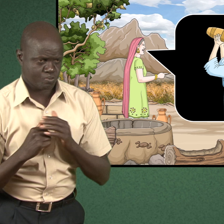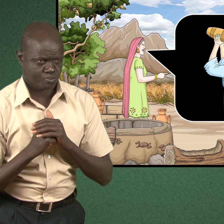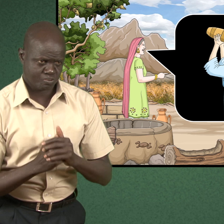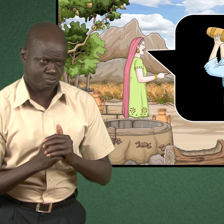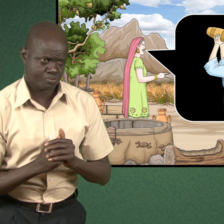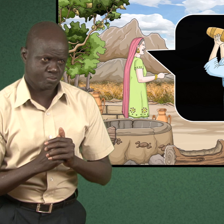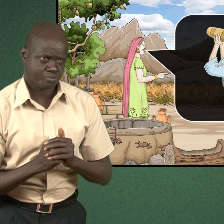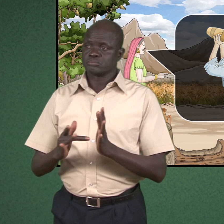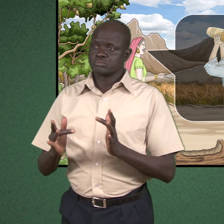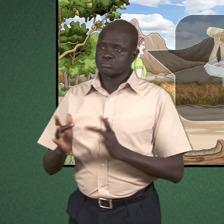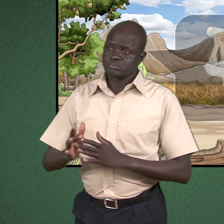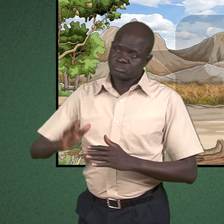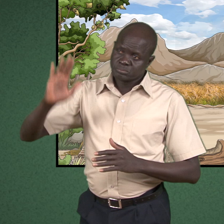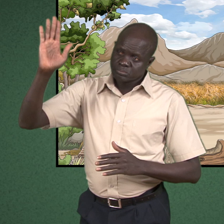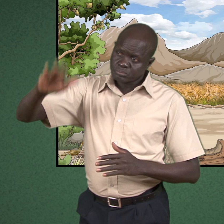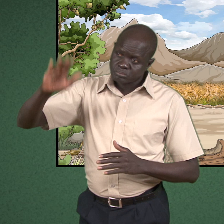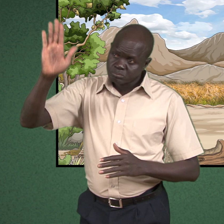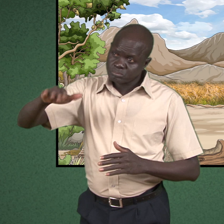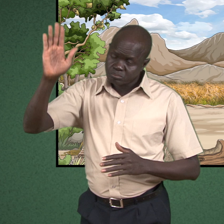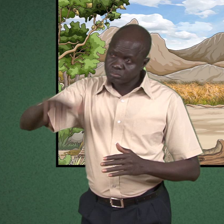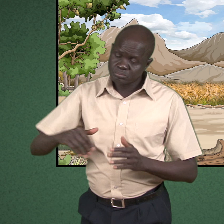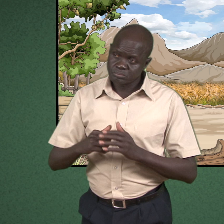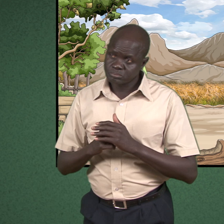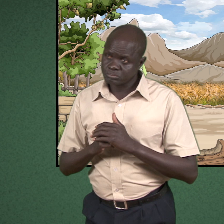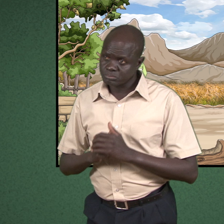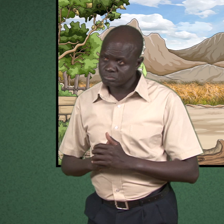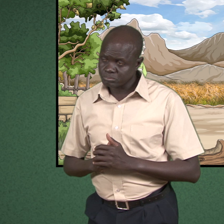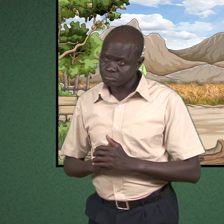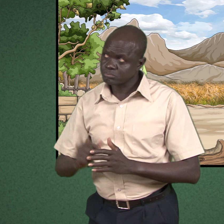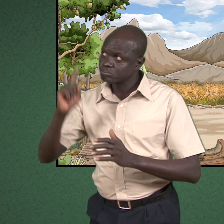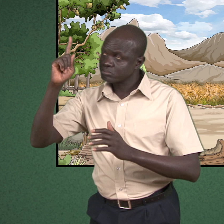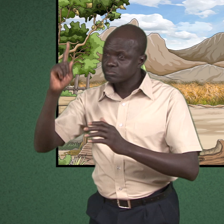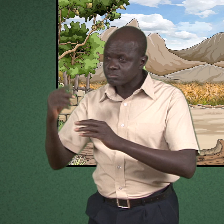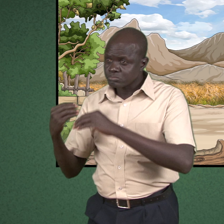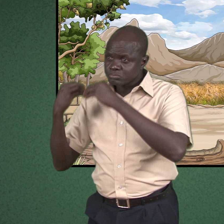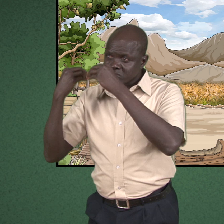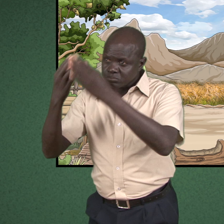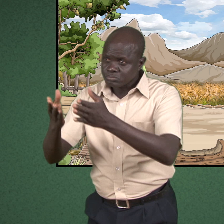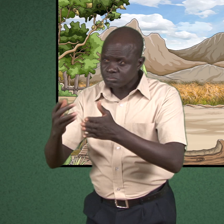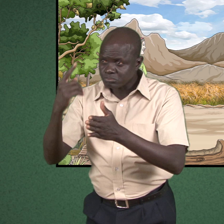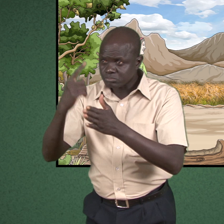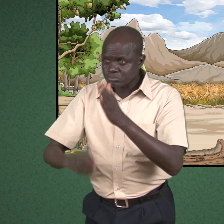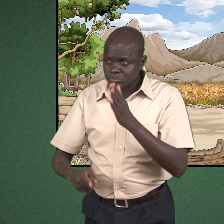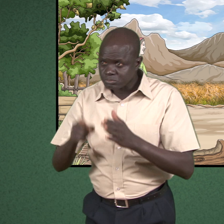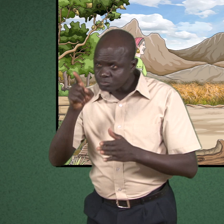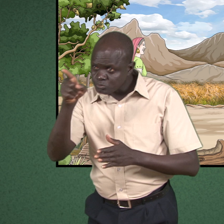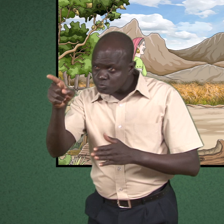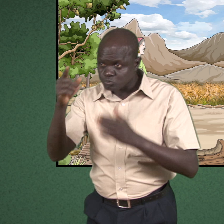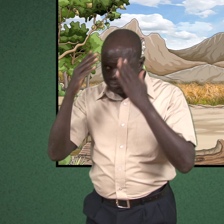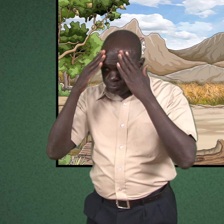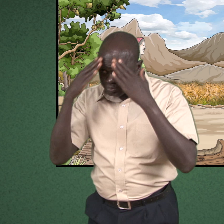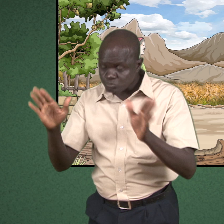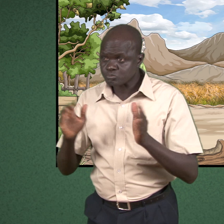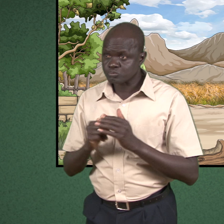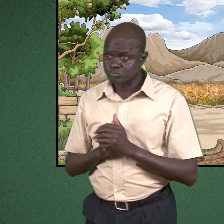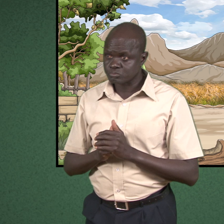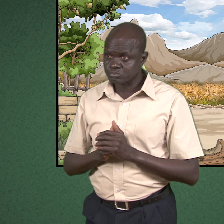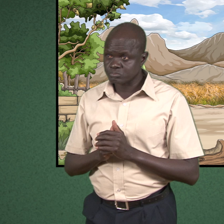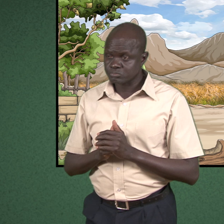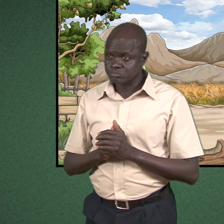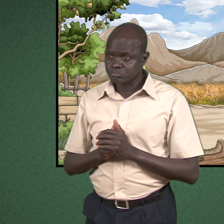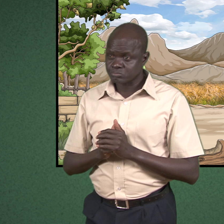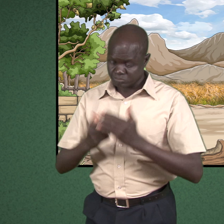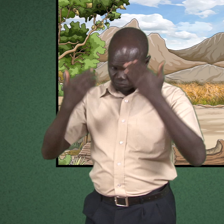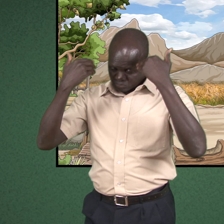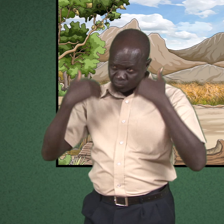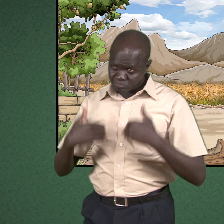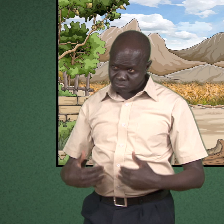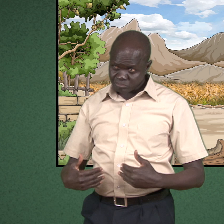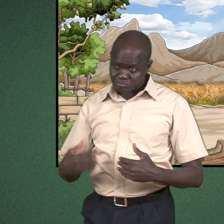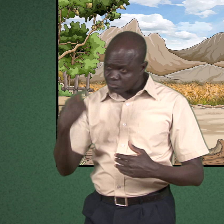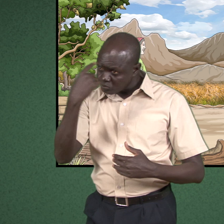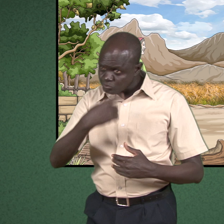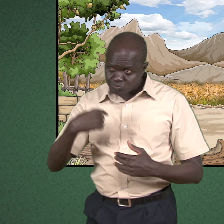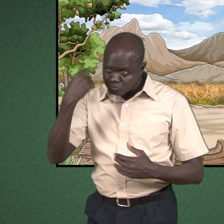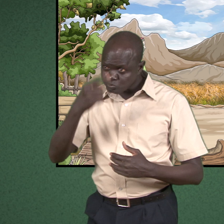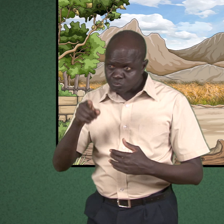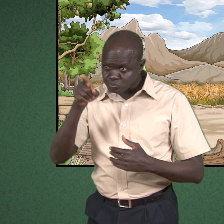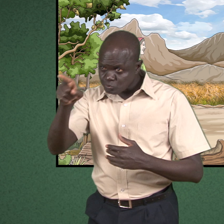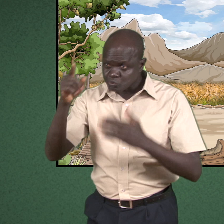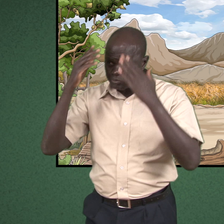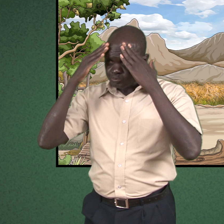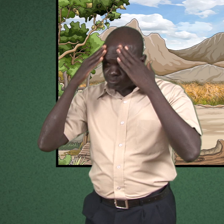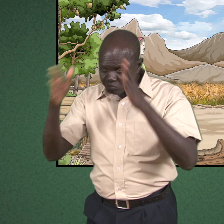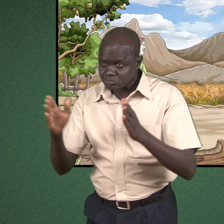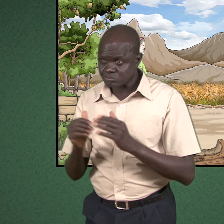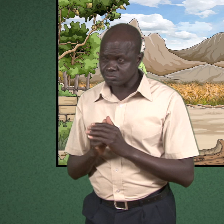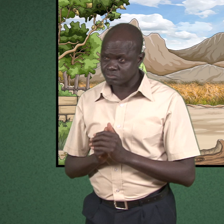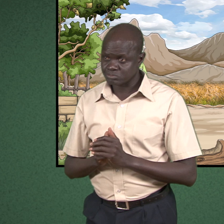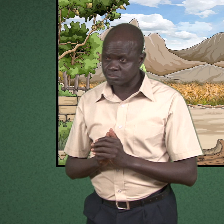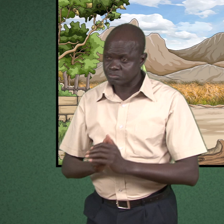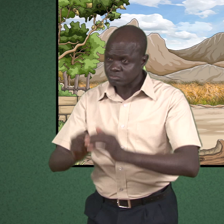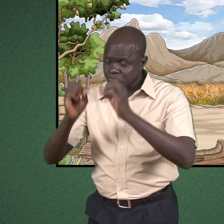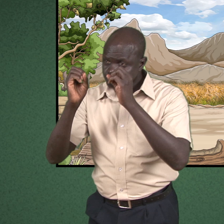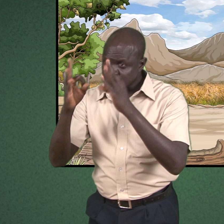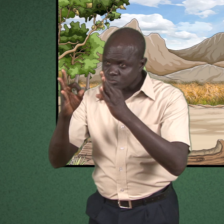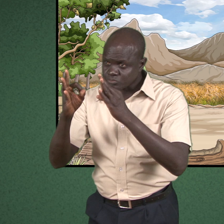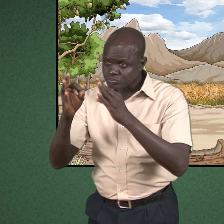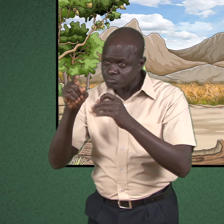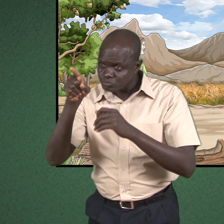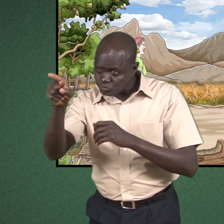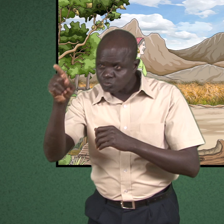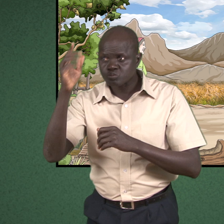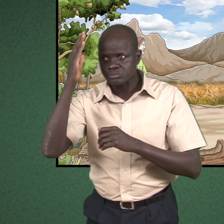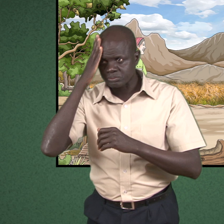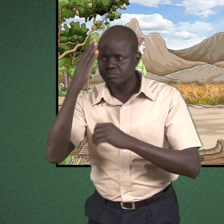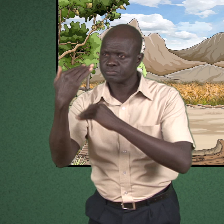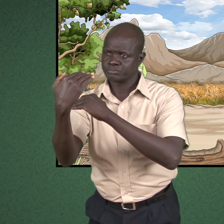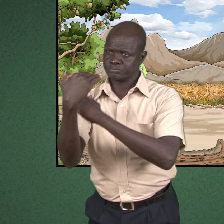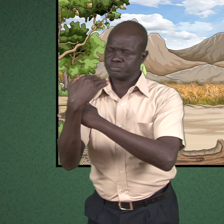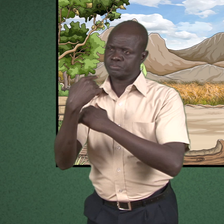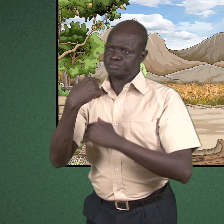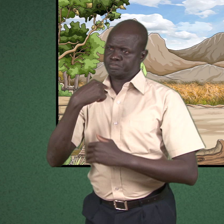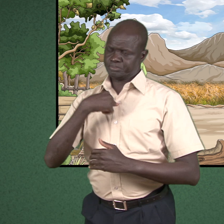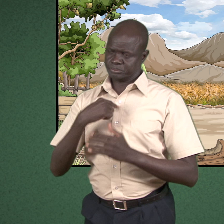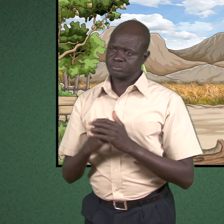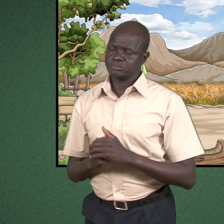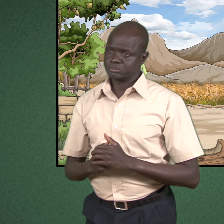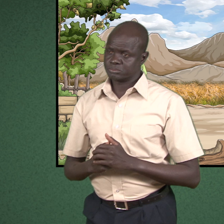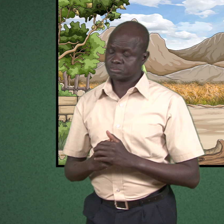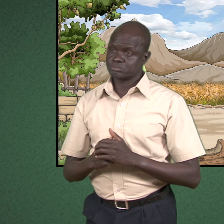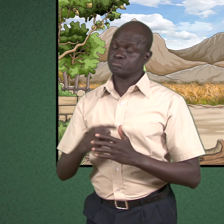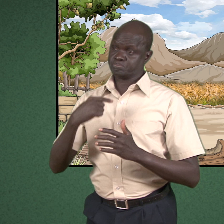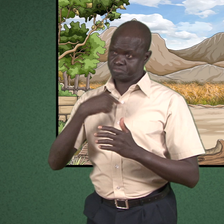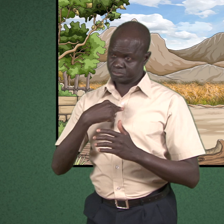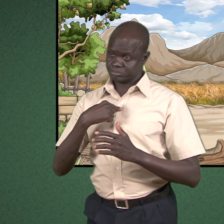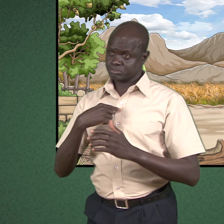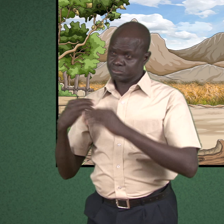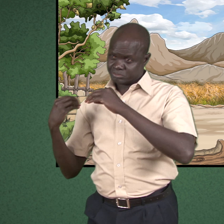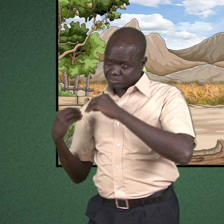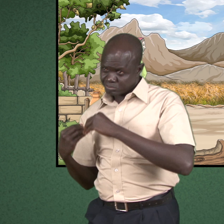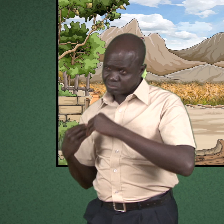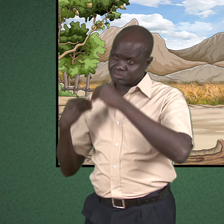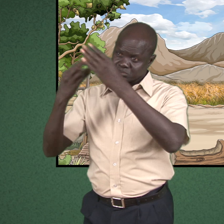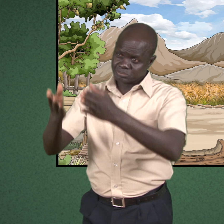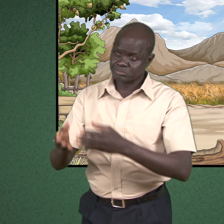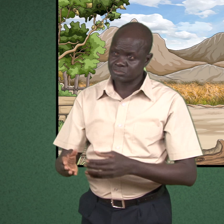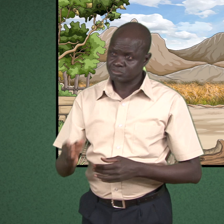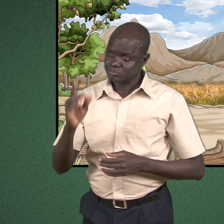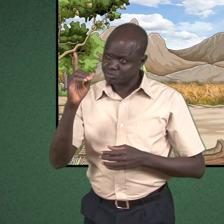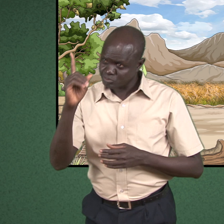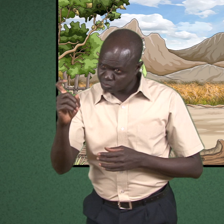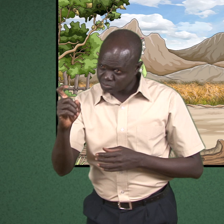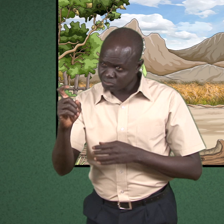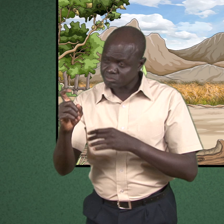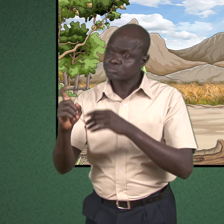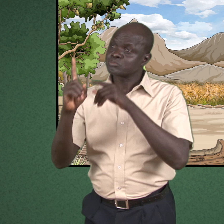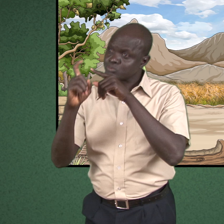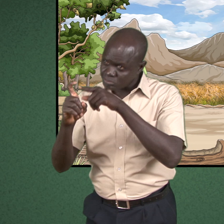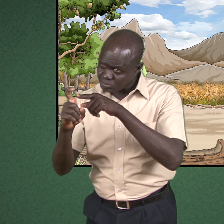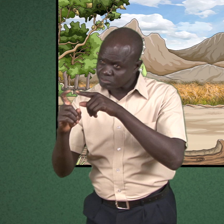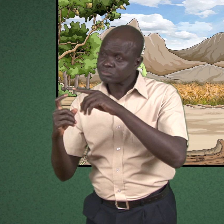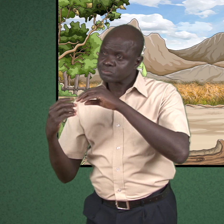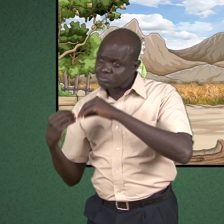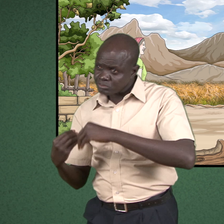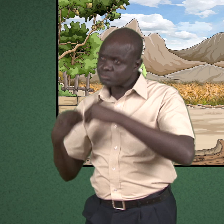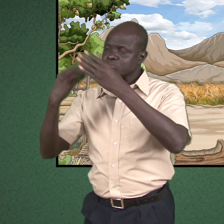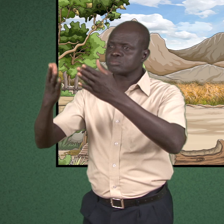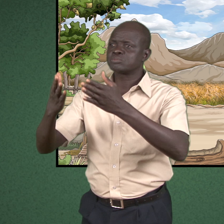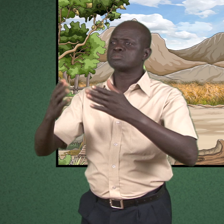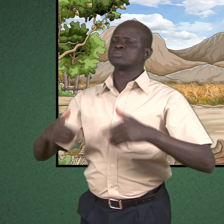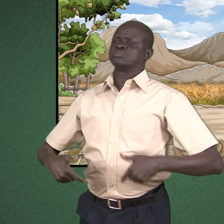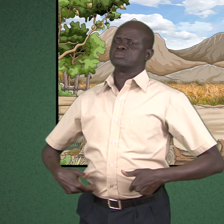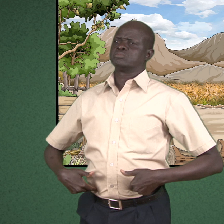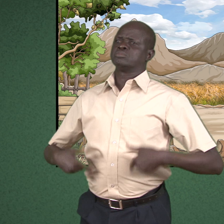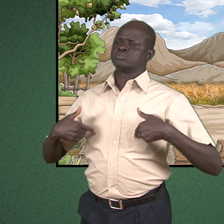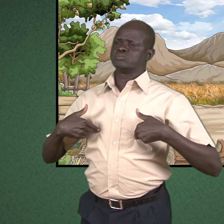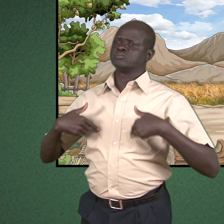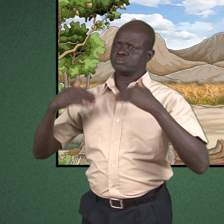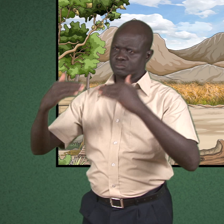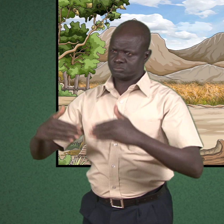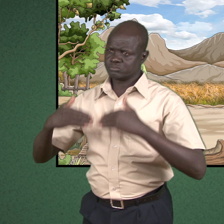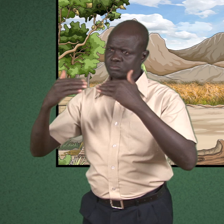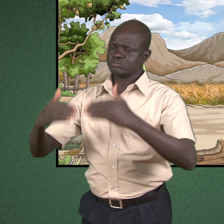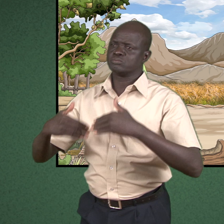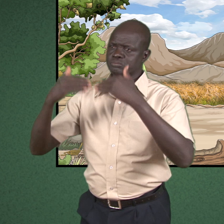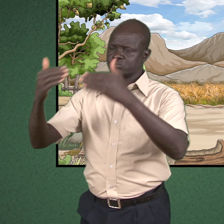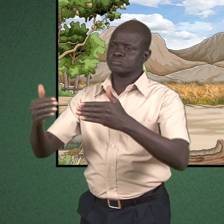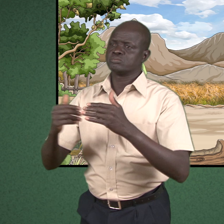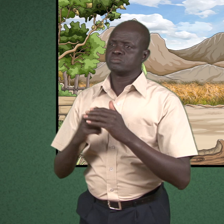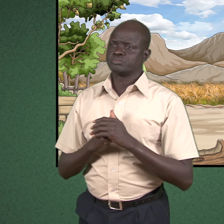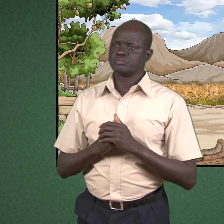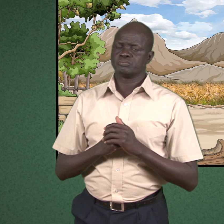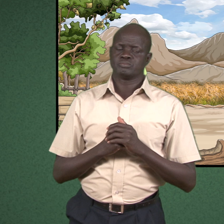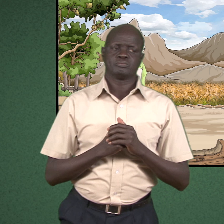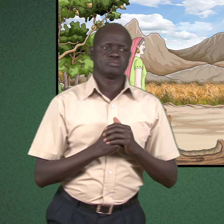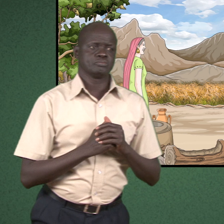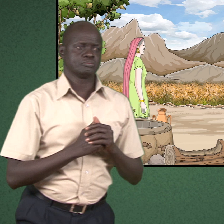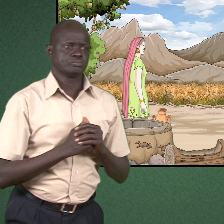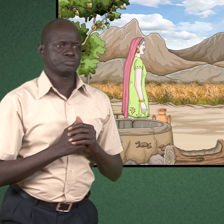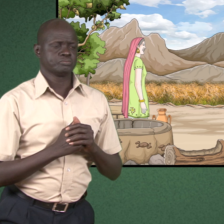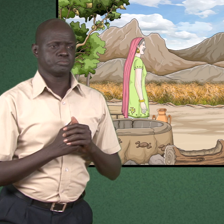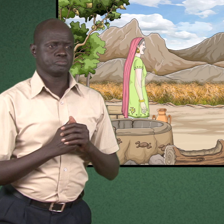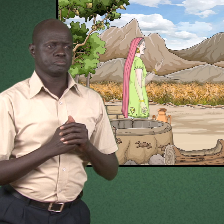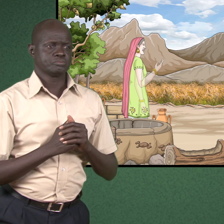(For Jews do not associate with Samaritans.) Jesus answered, “If you knew the gift of God and who is asking you for a drink, you would have asked Him, and He would have given you living water.”